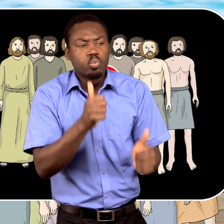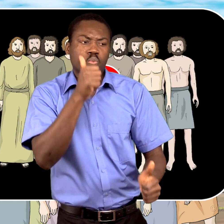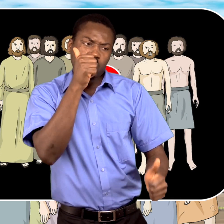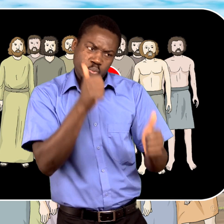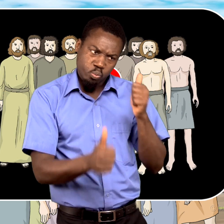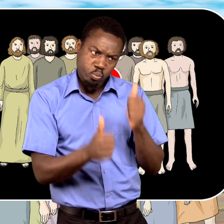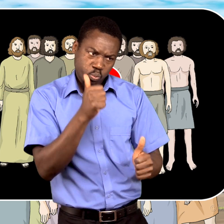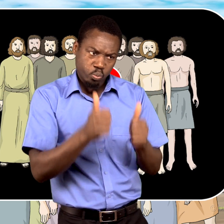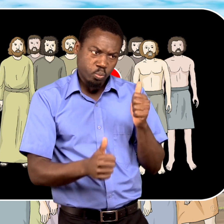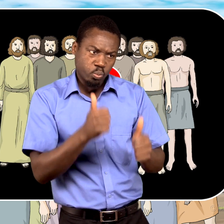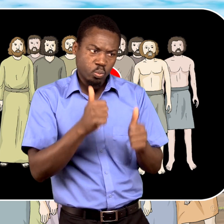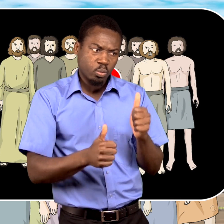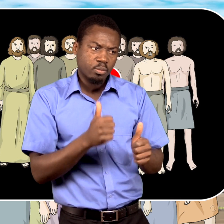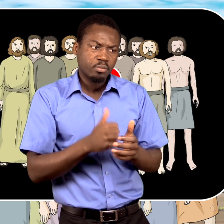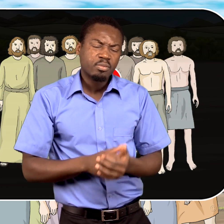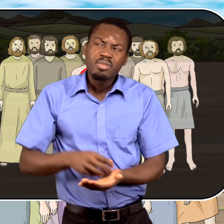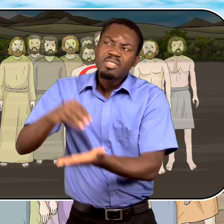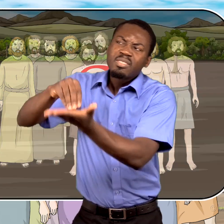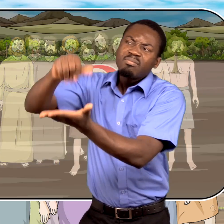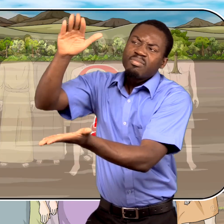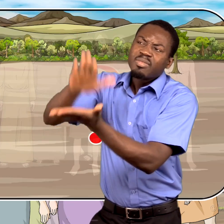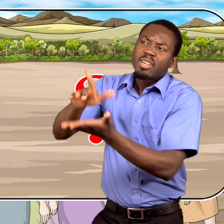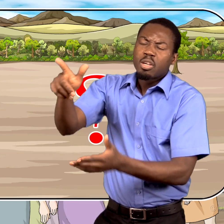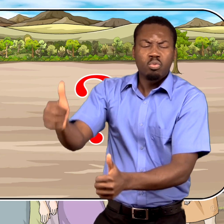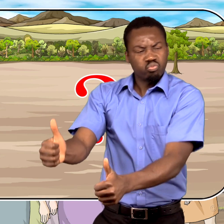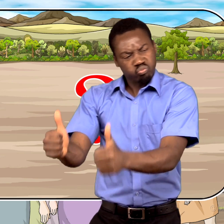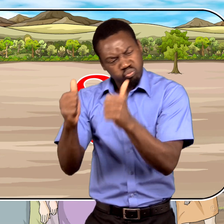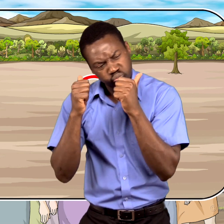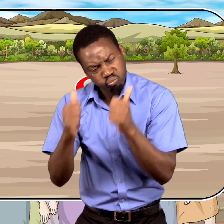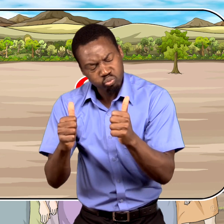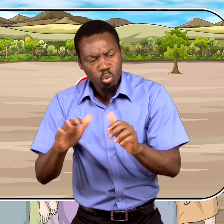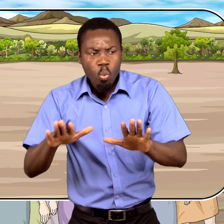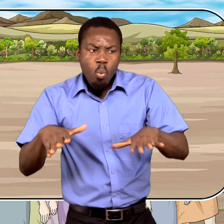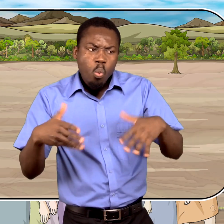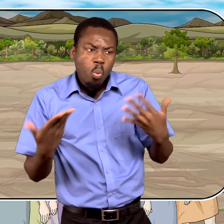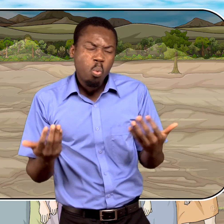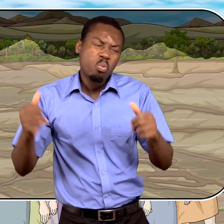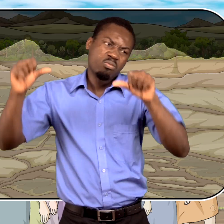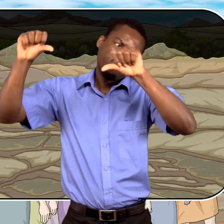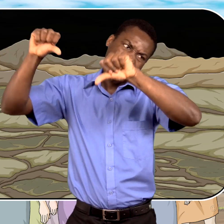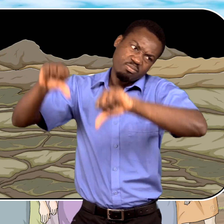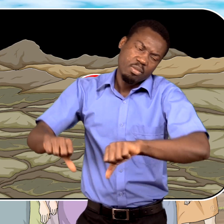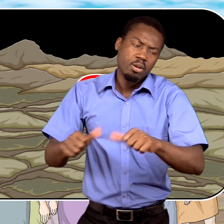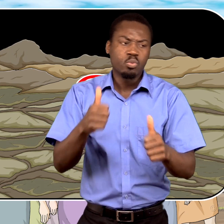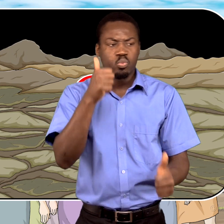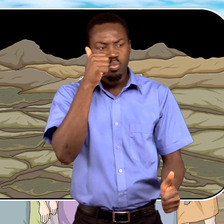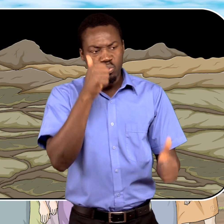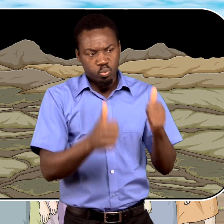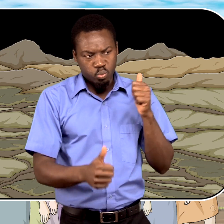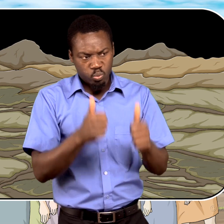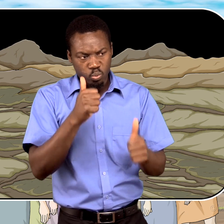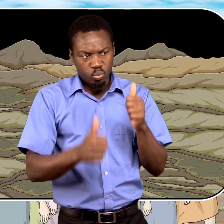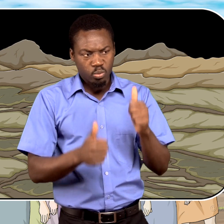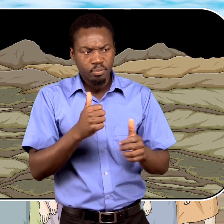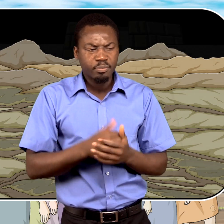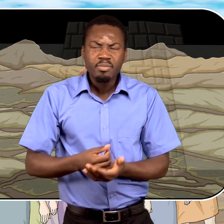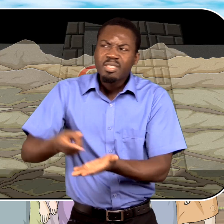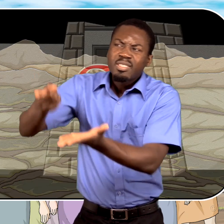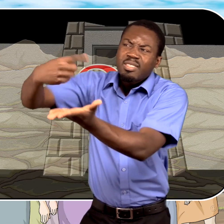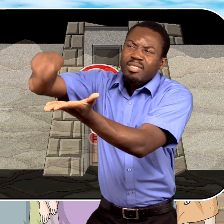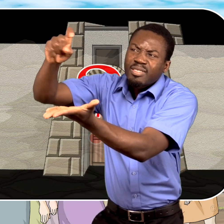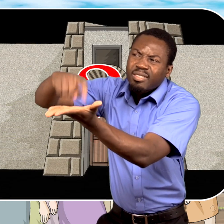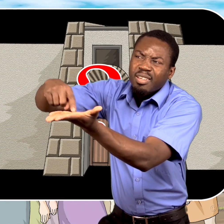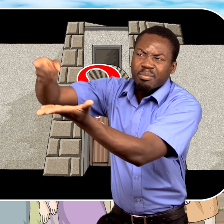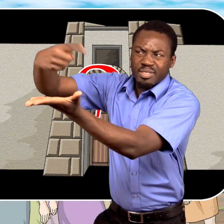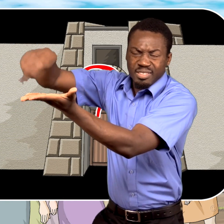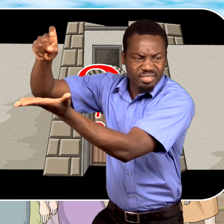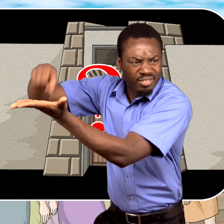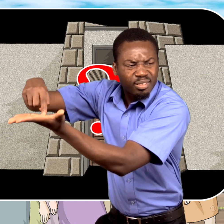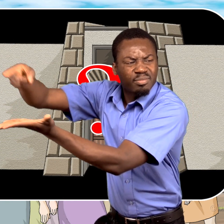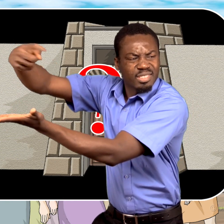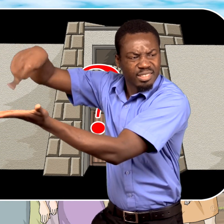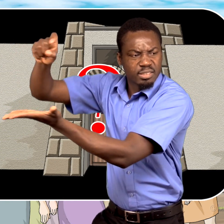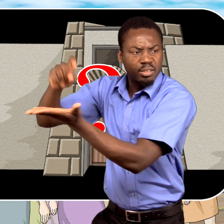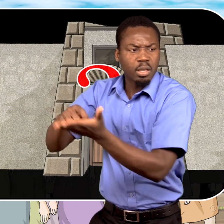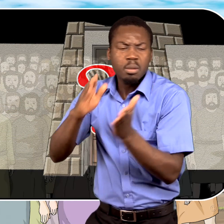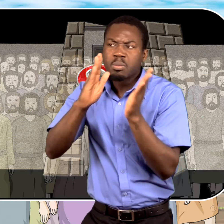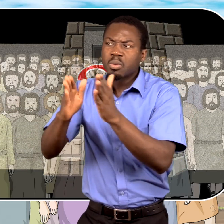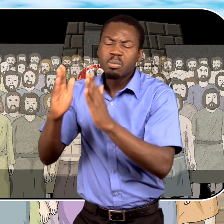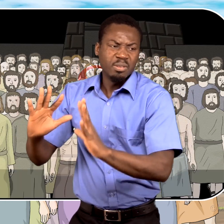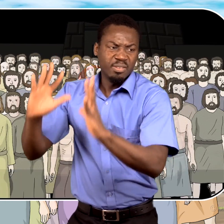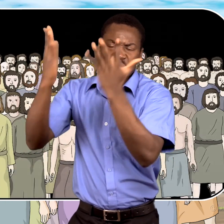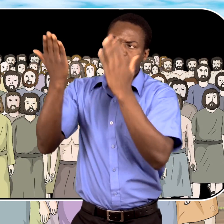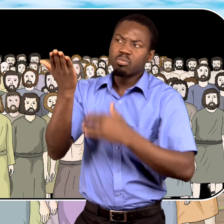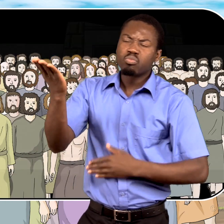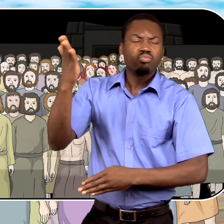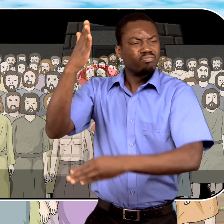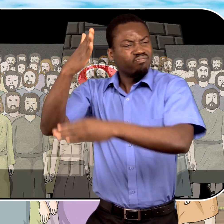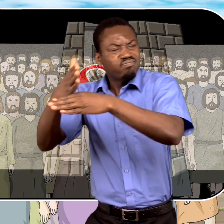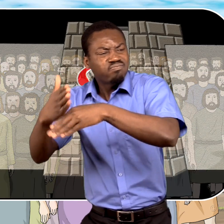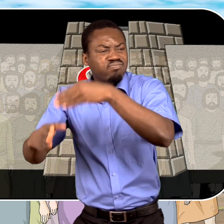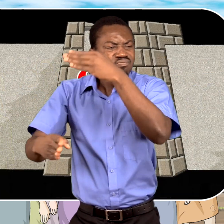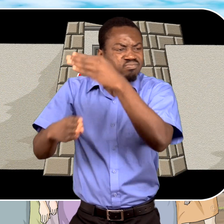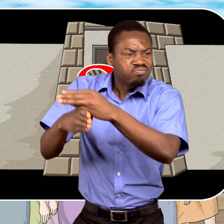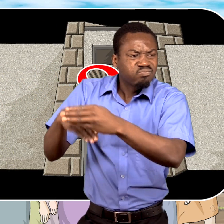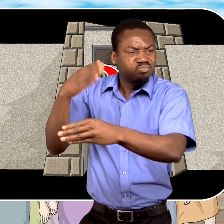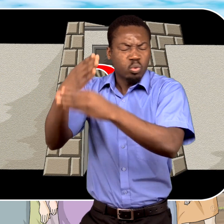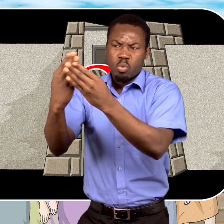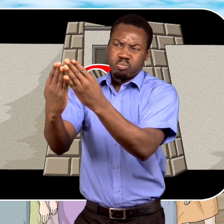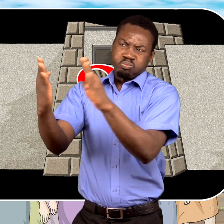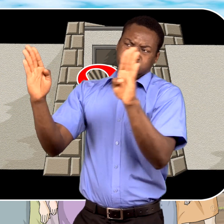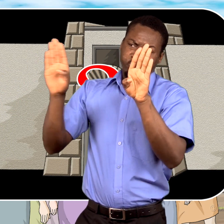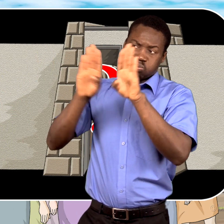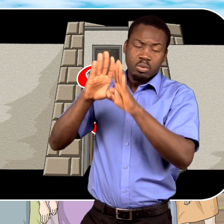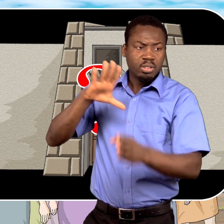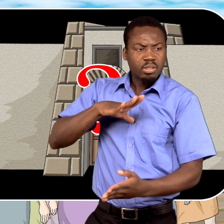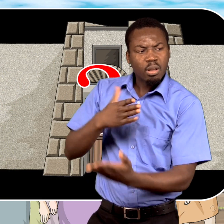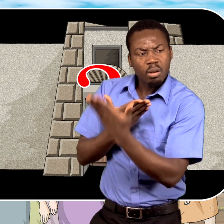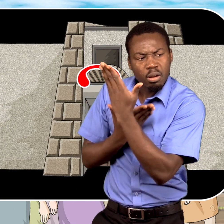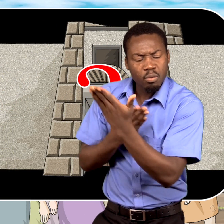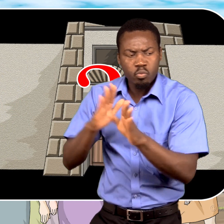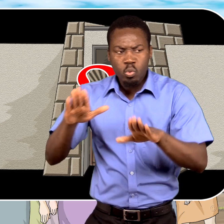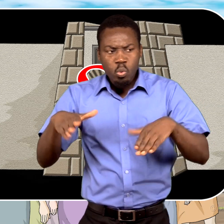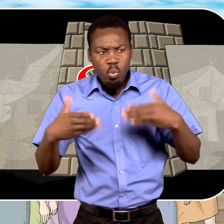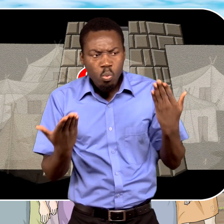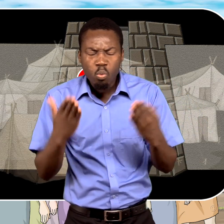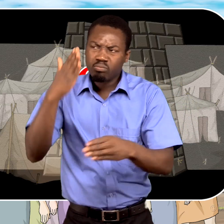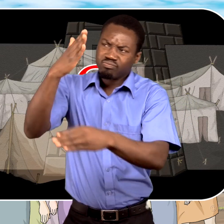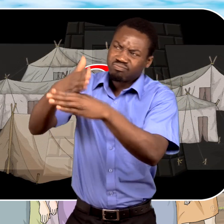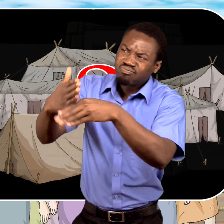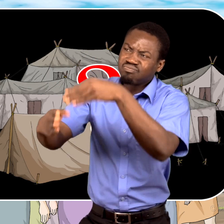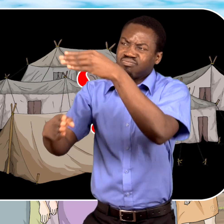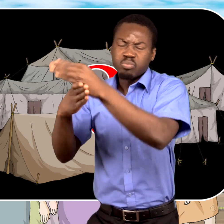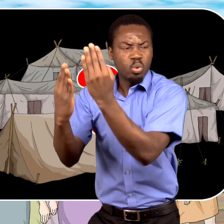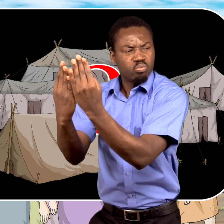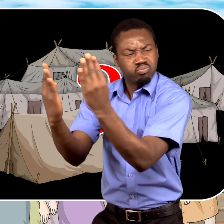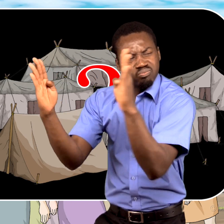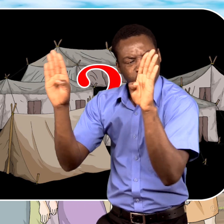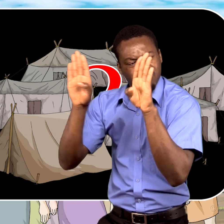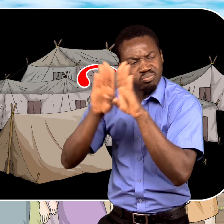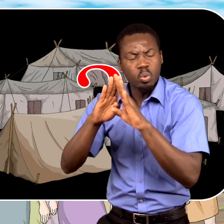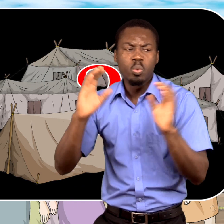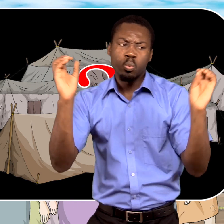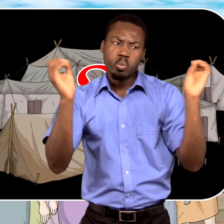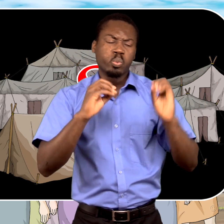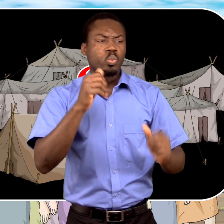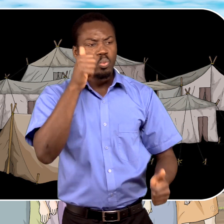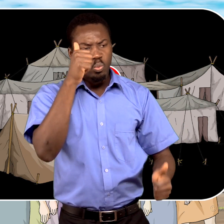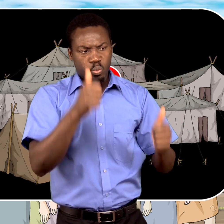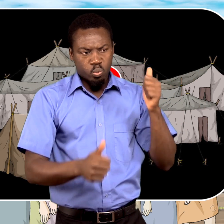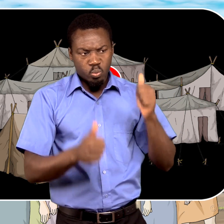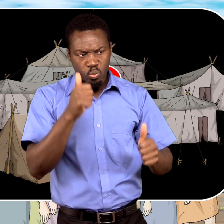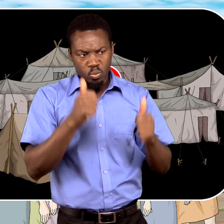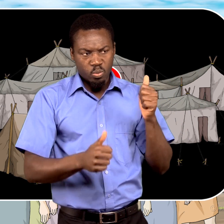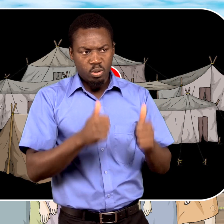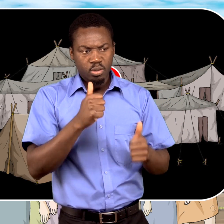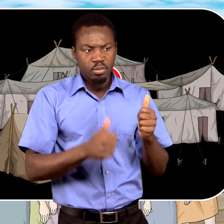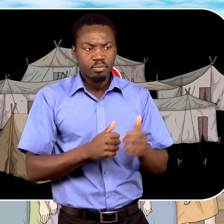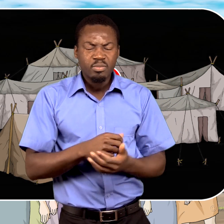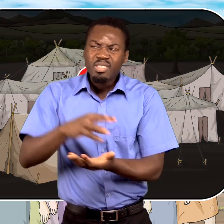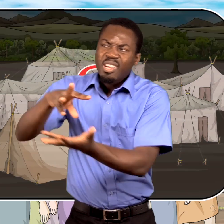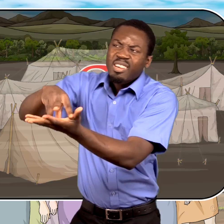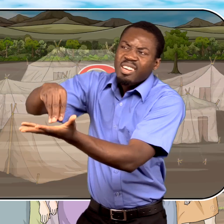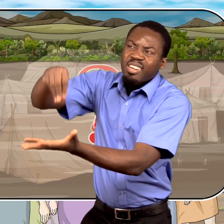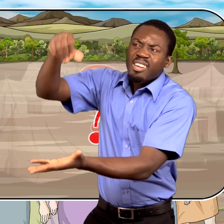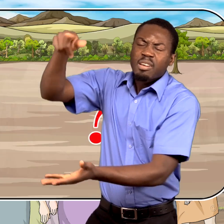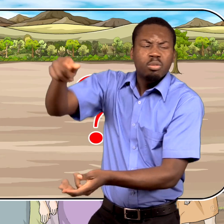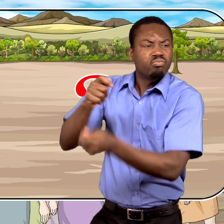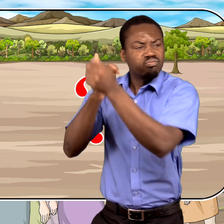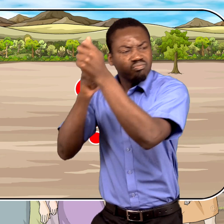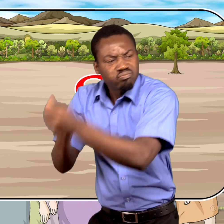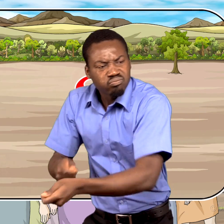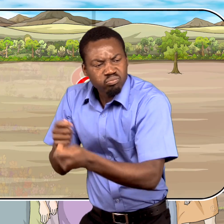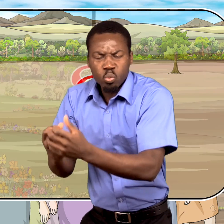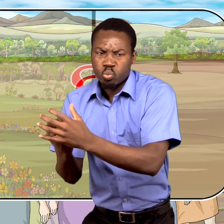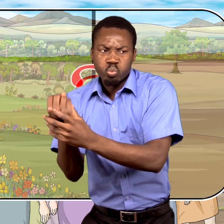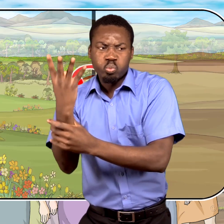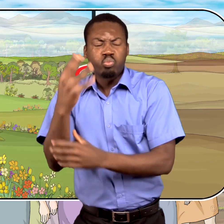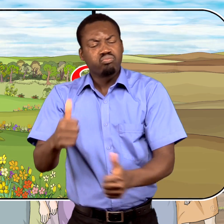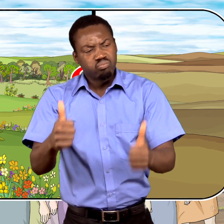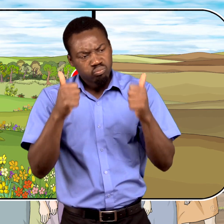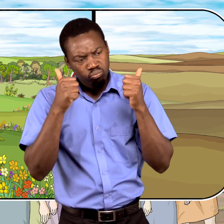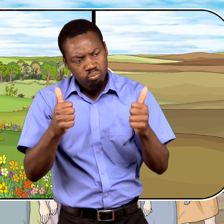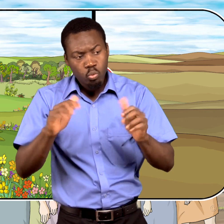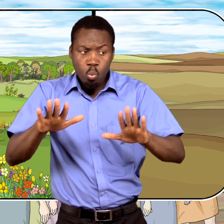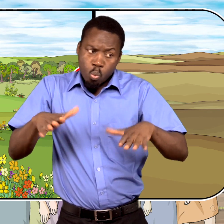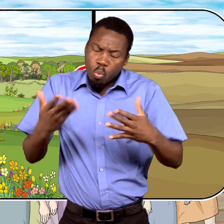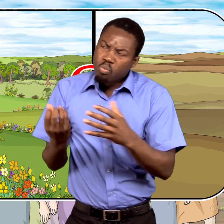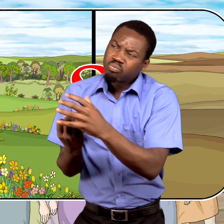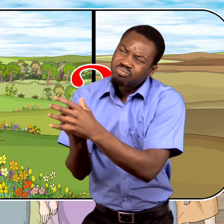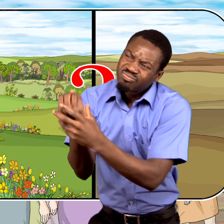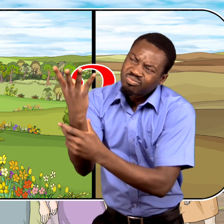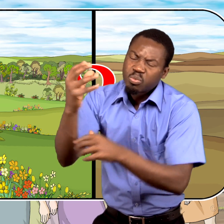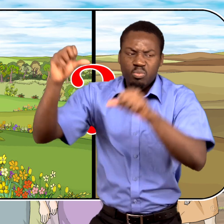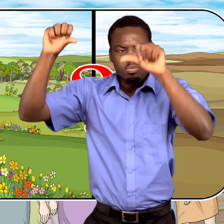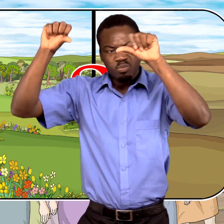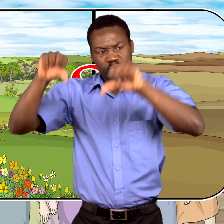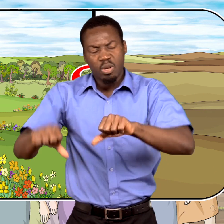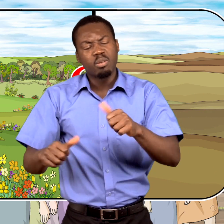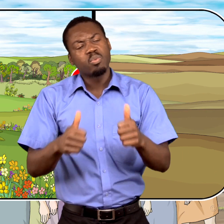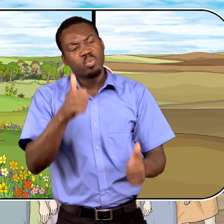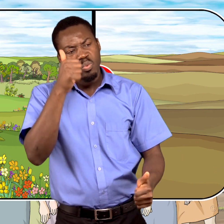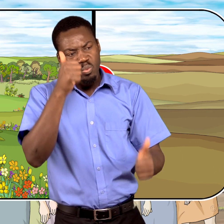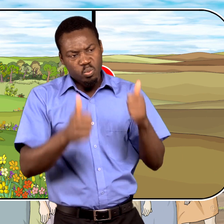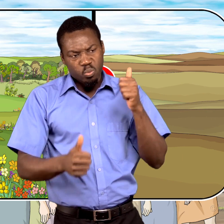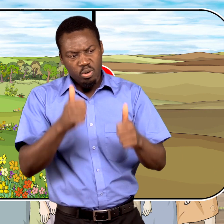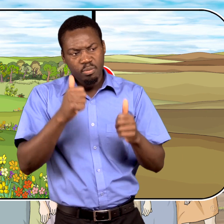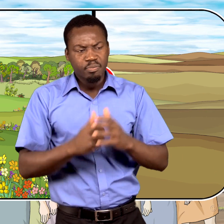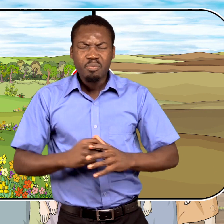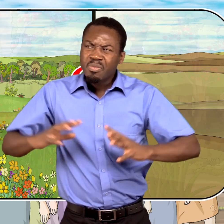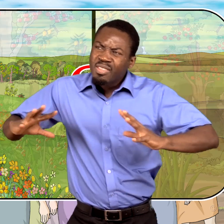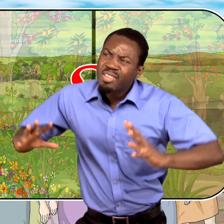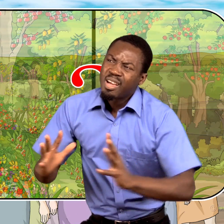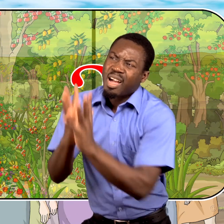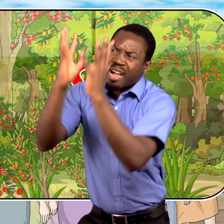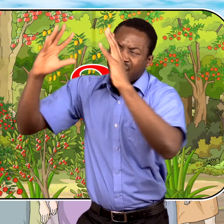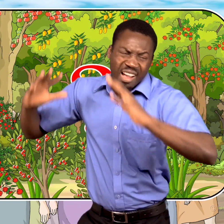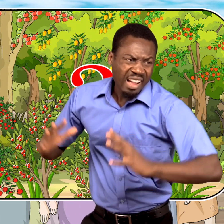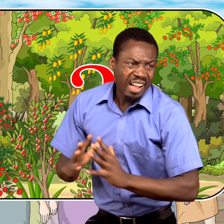Is the land where they live good or bad? Are the cities where they dwell open camps or fortifications? Is the soil fertile or unproductive?